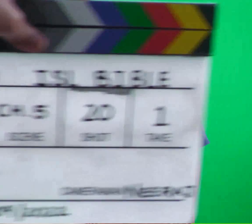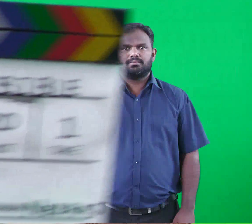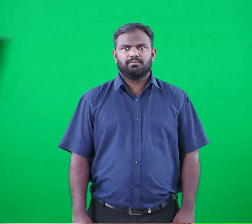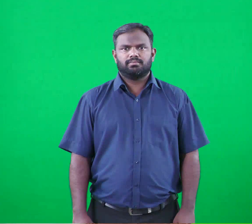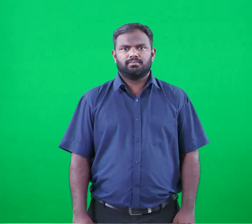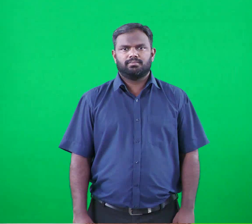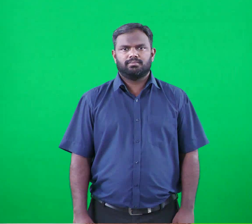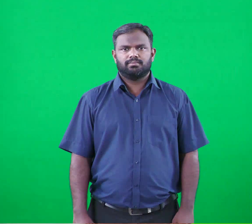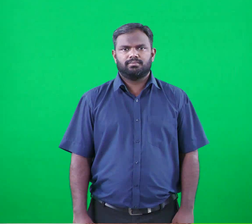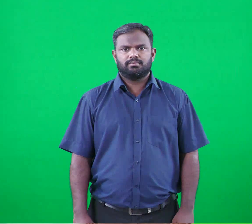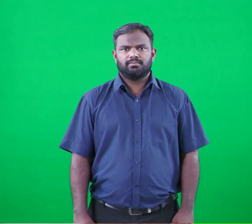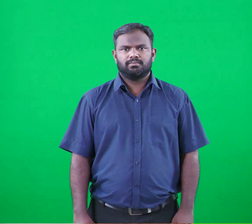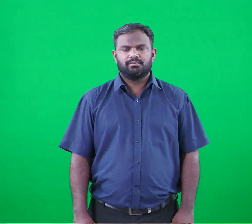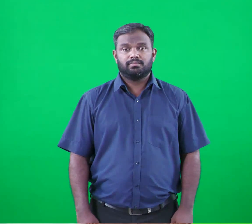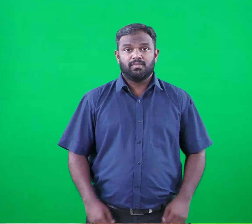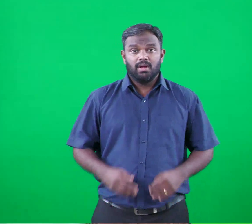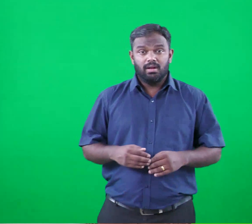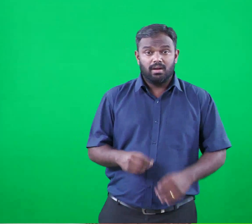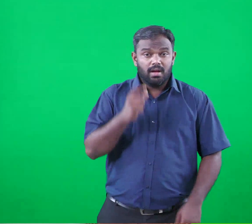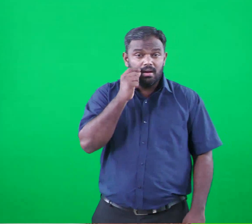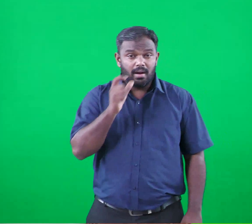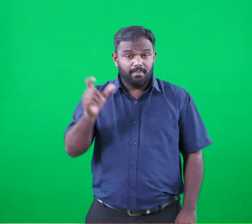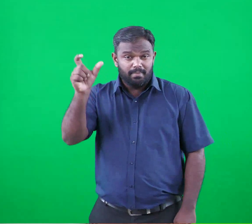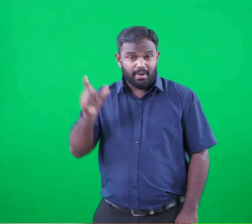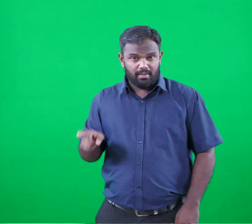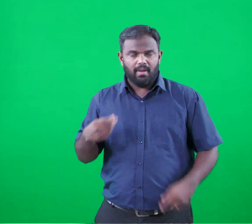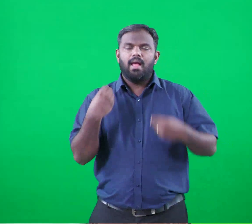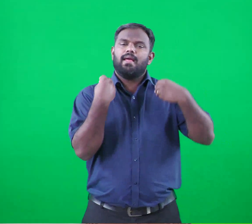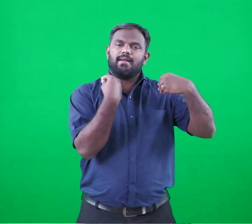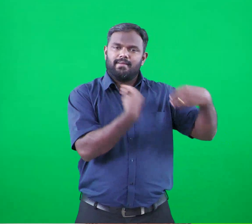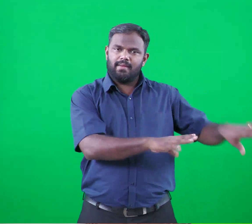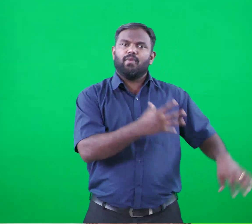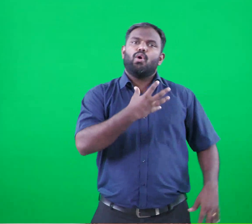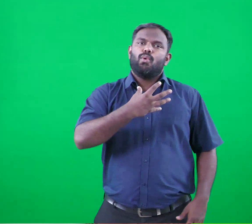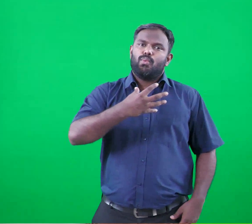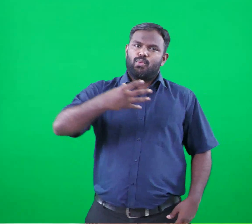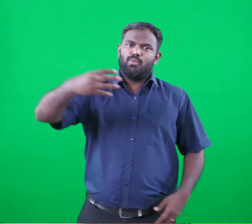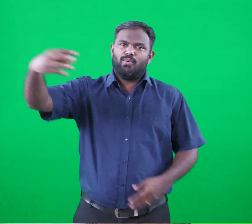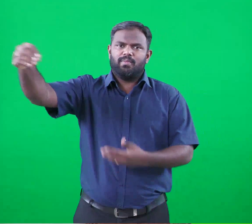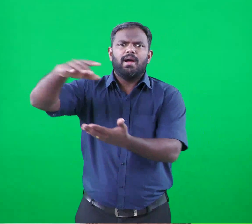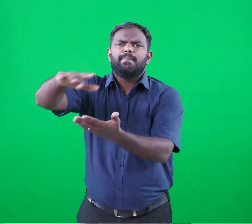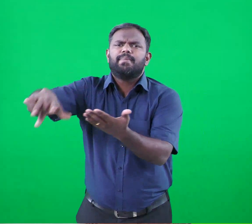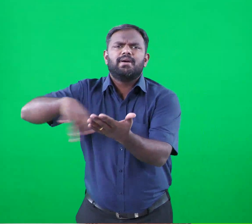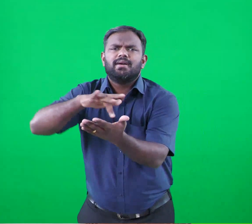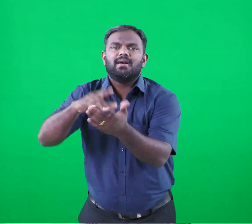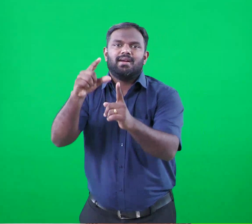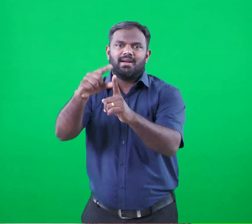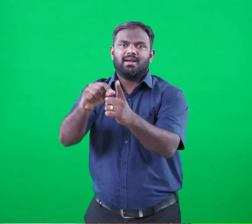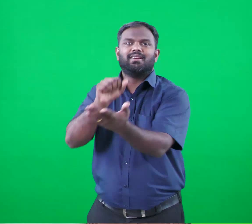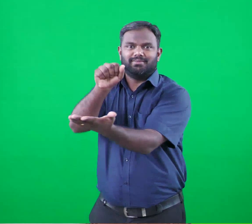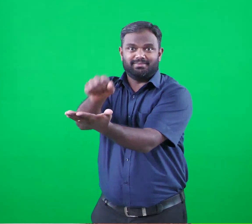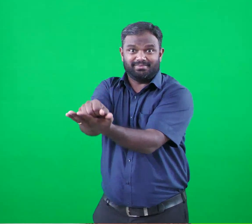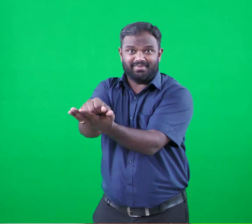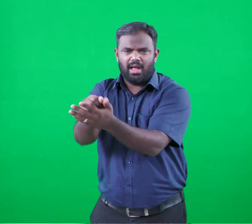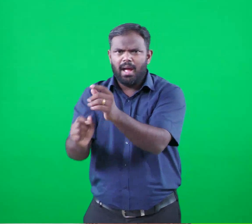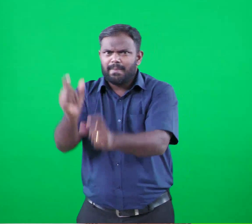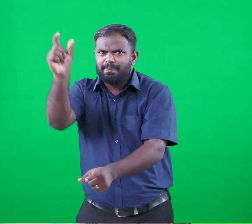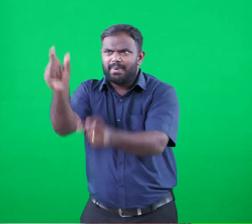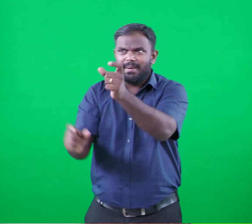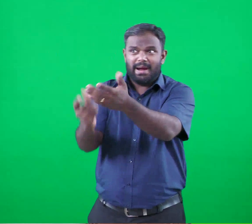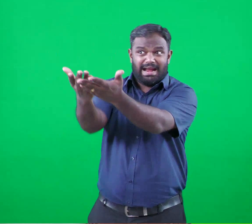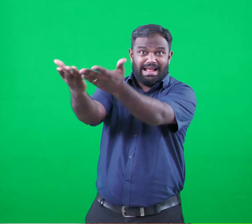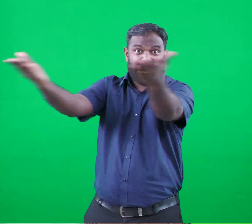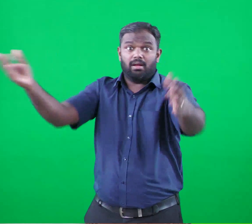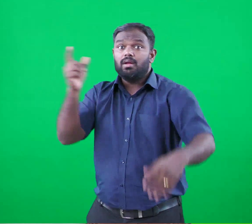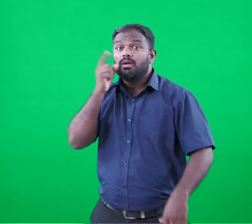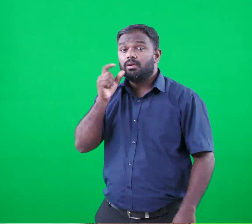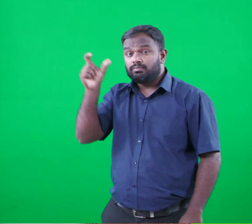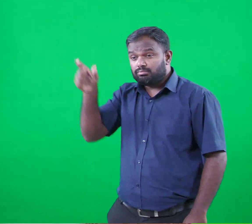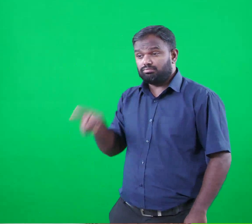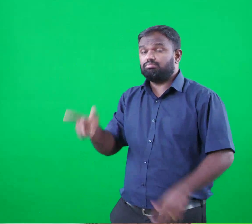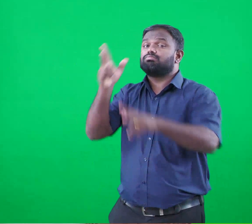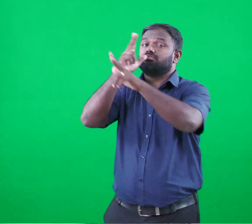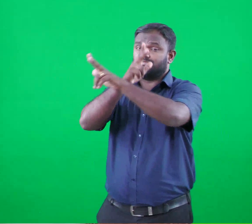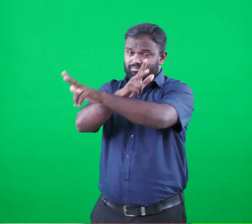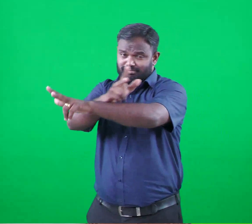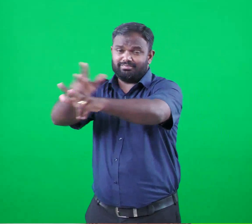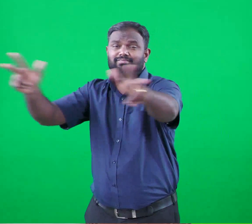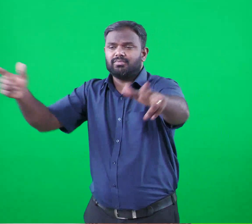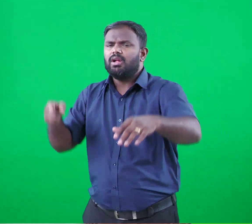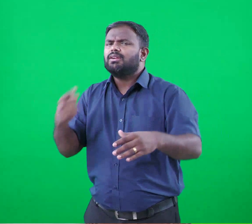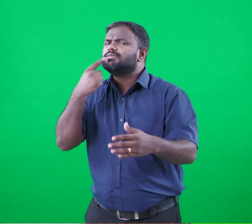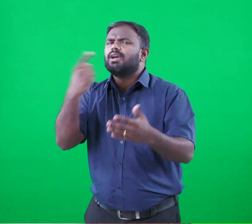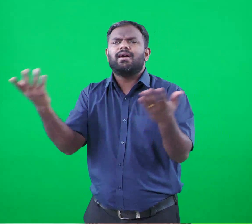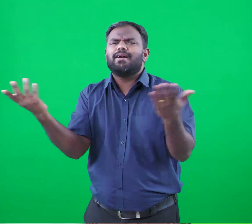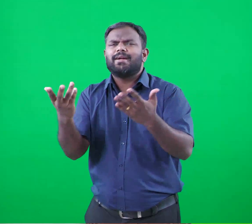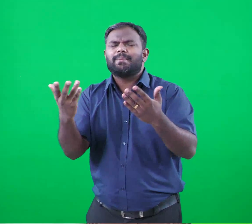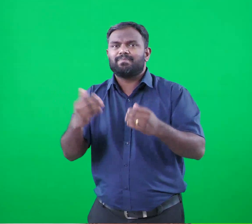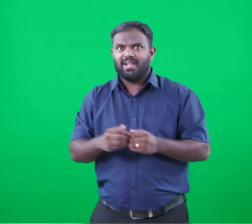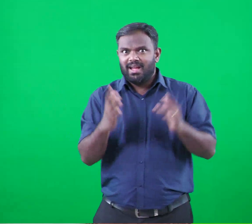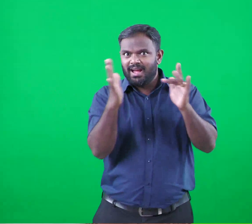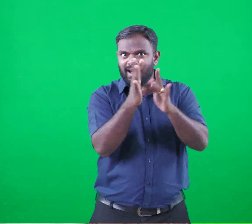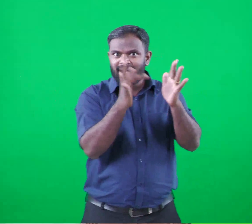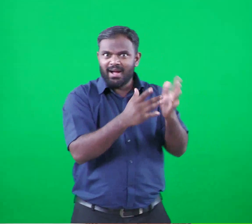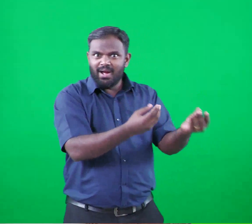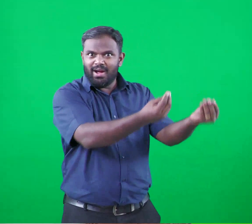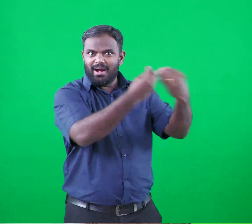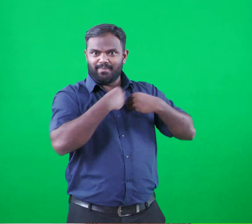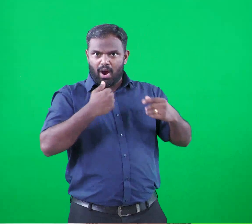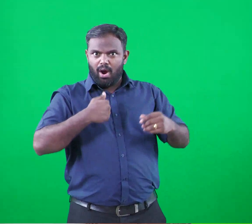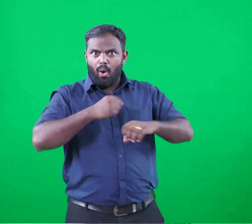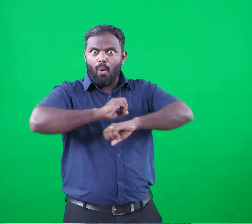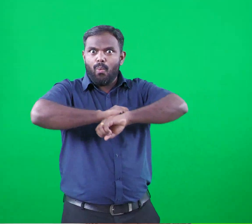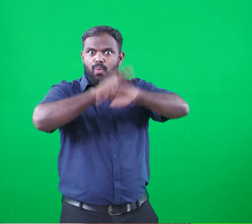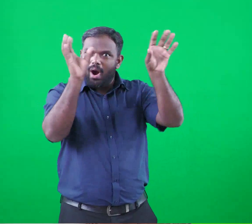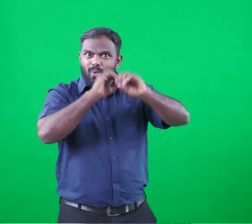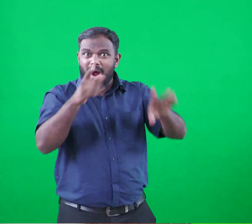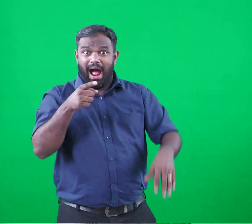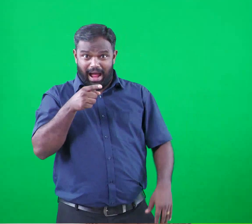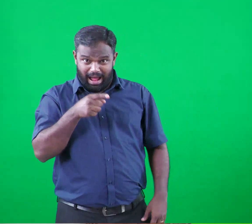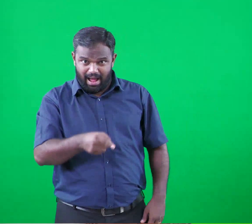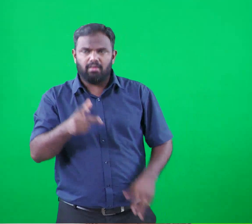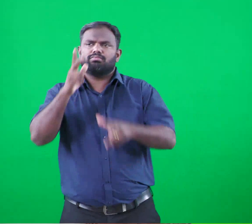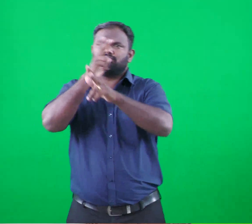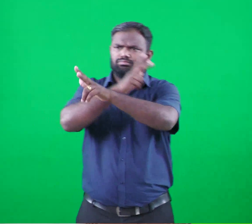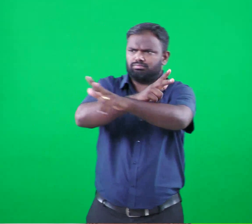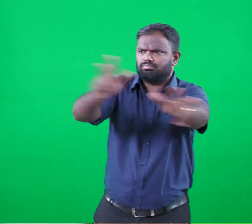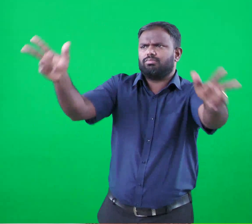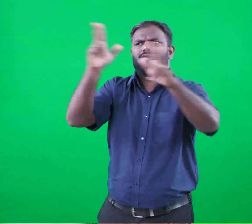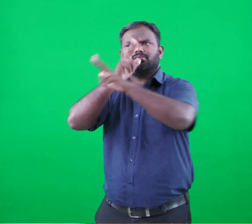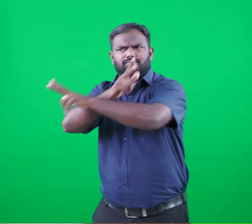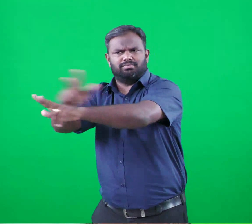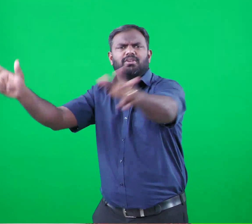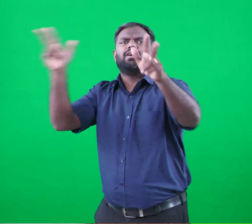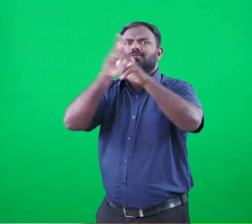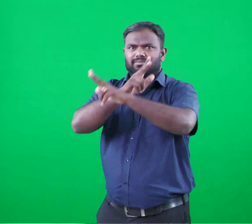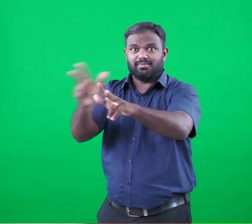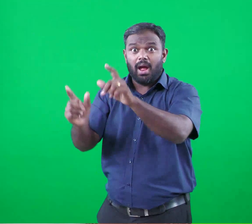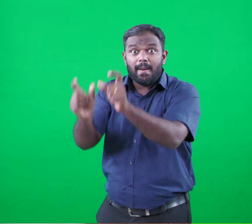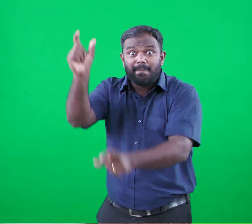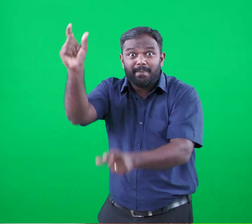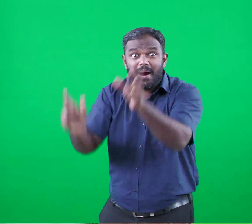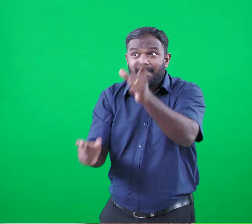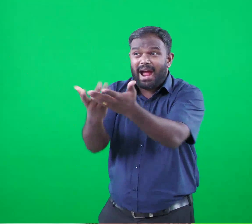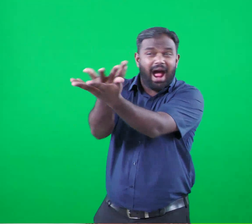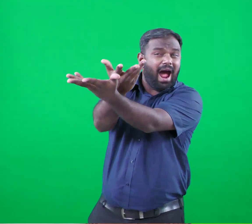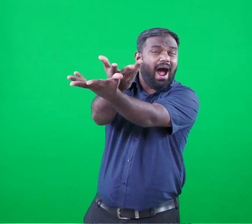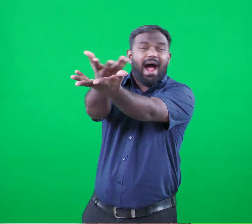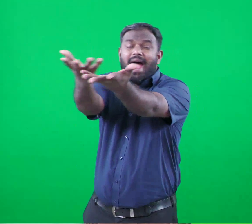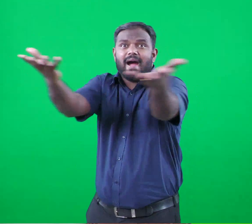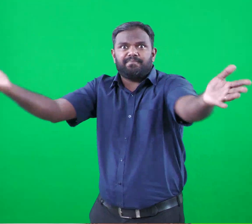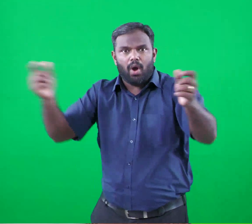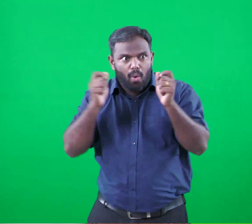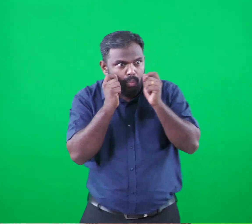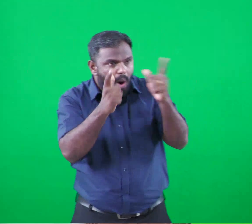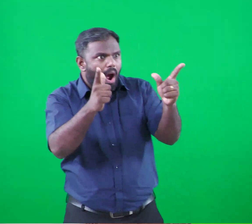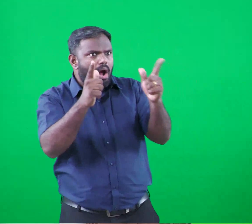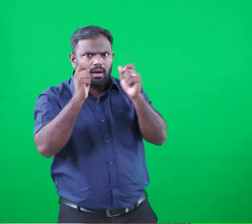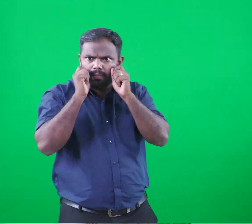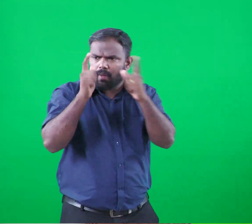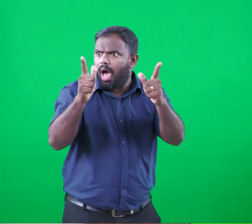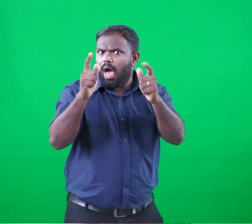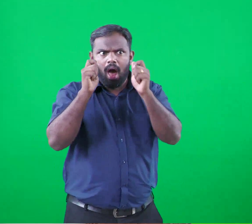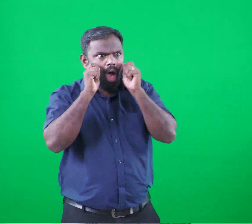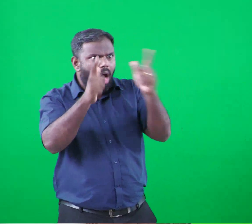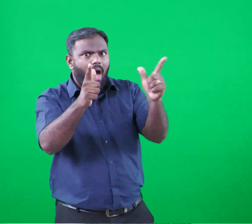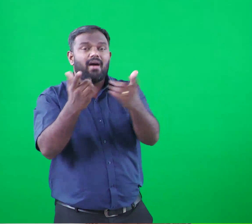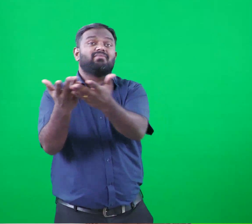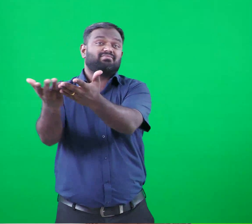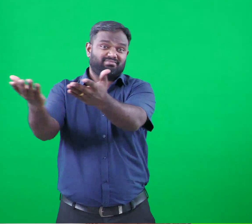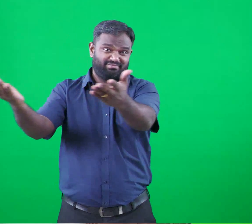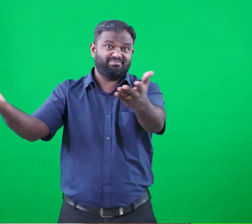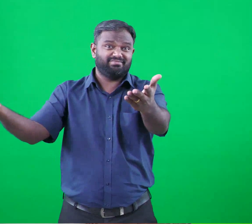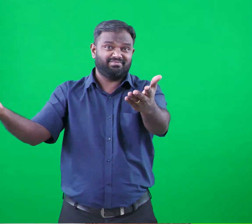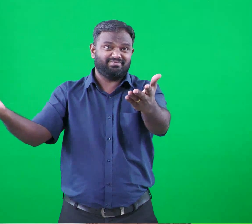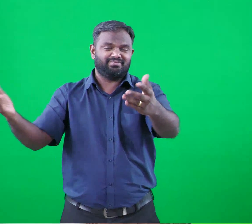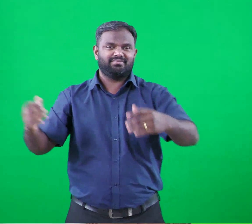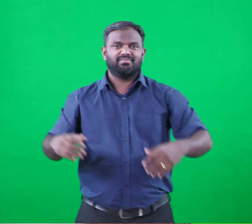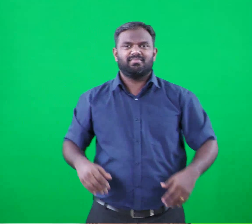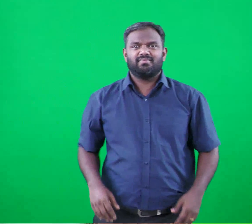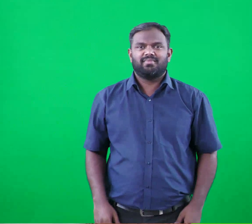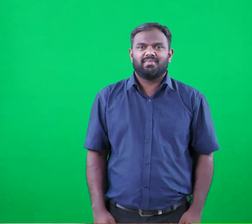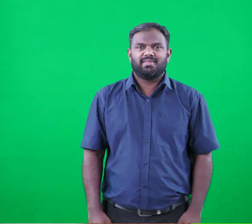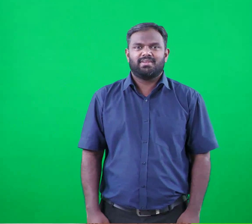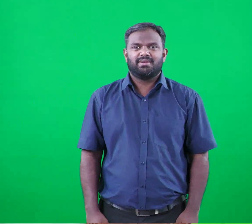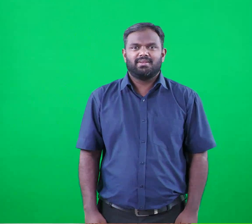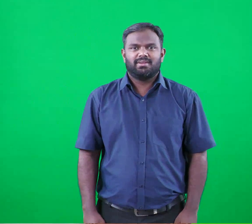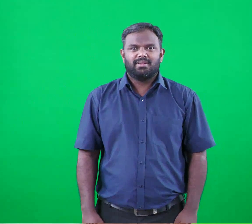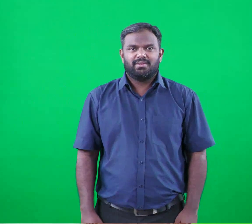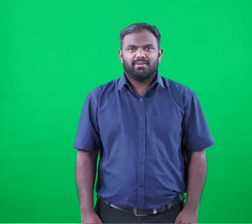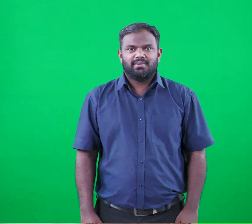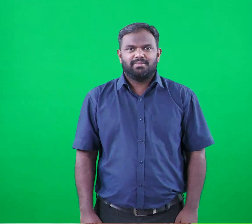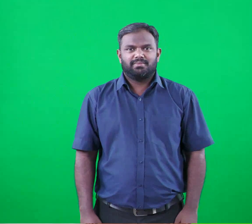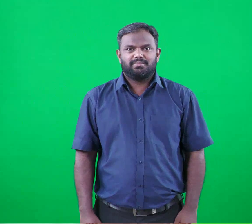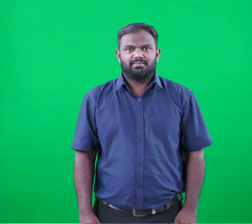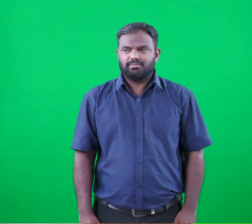So the man went away and began to proclaim throughout the Decapolis how much Jesus had done for him. And everyone was amazed.